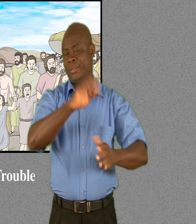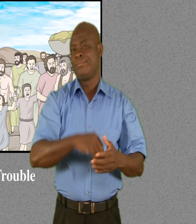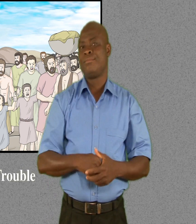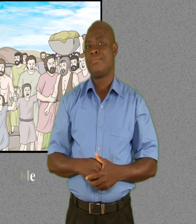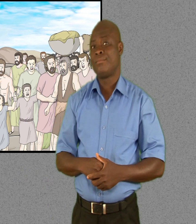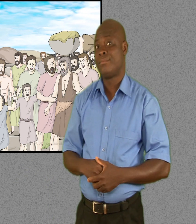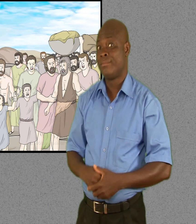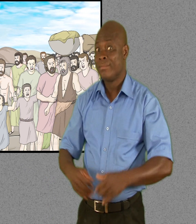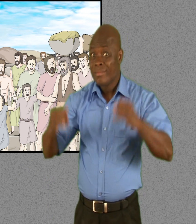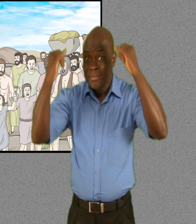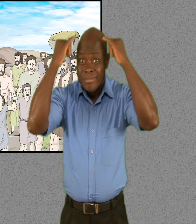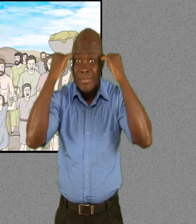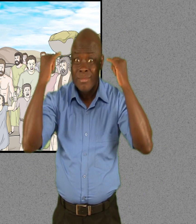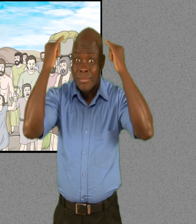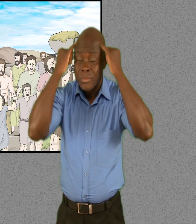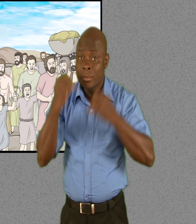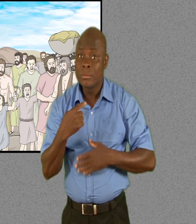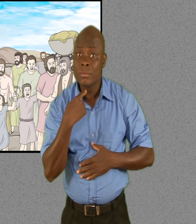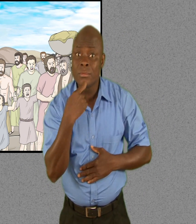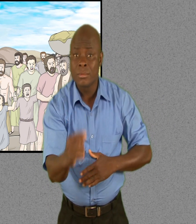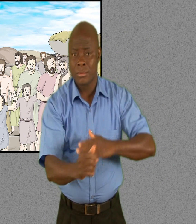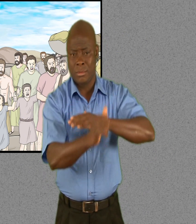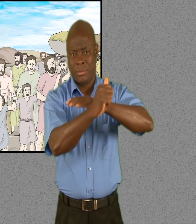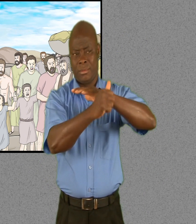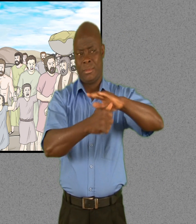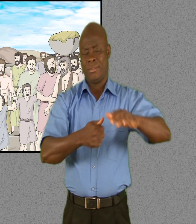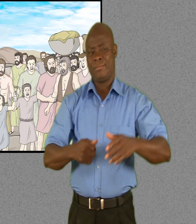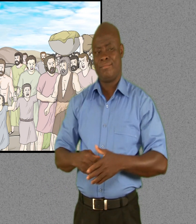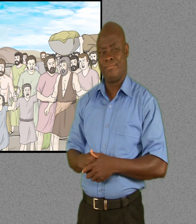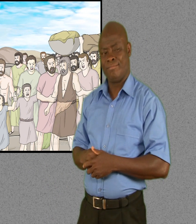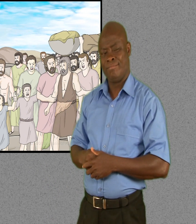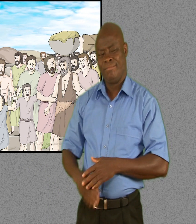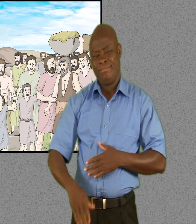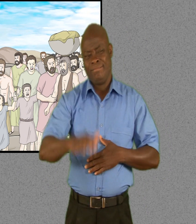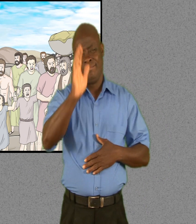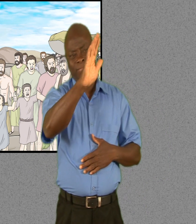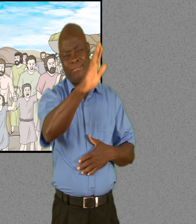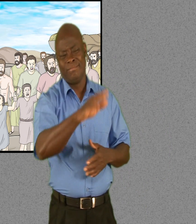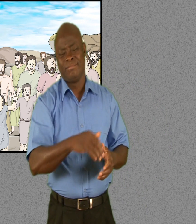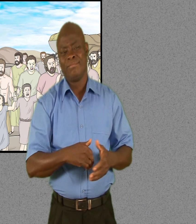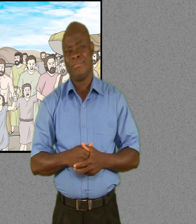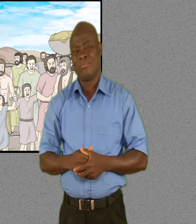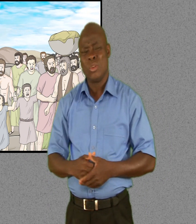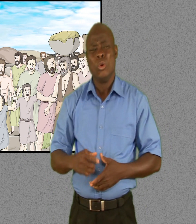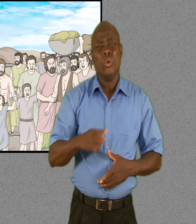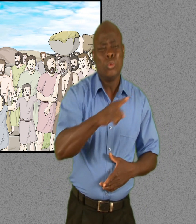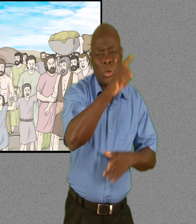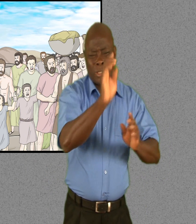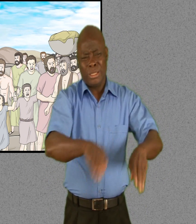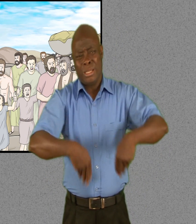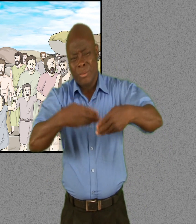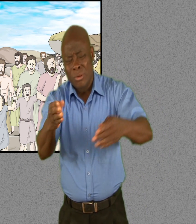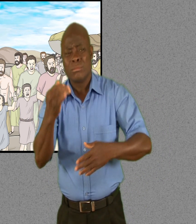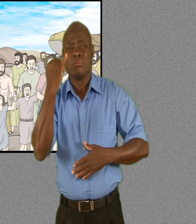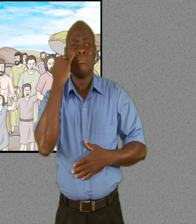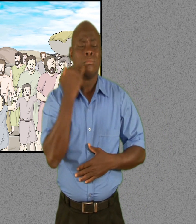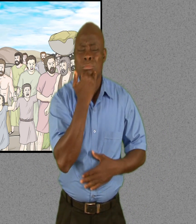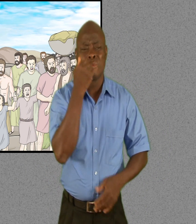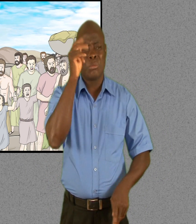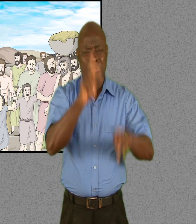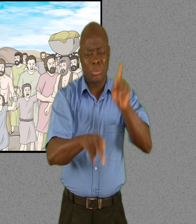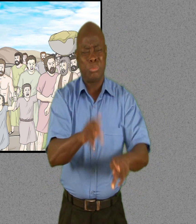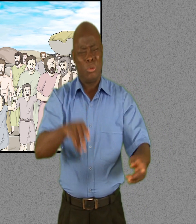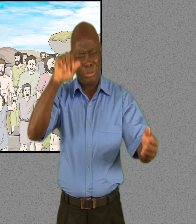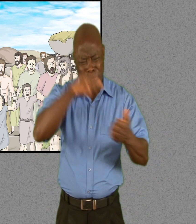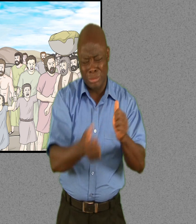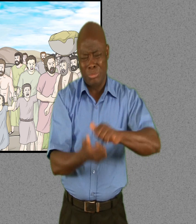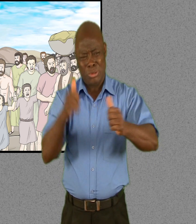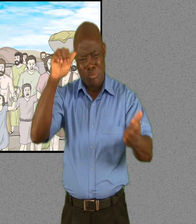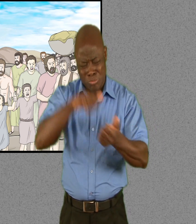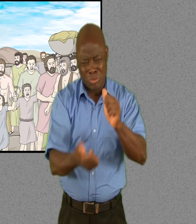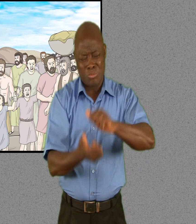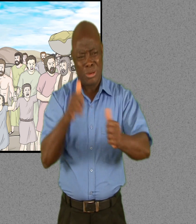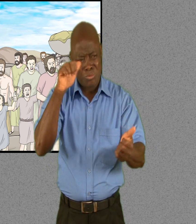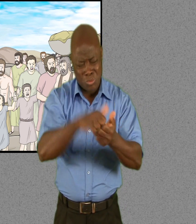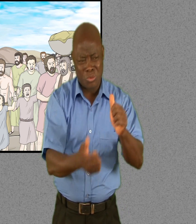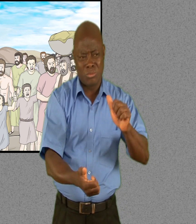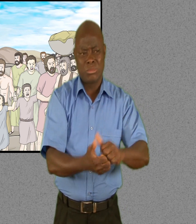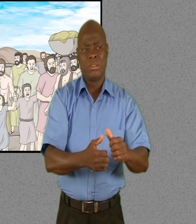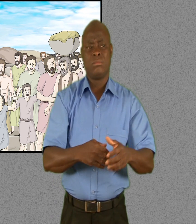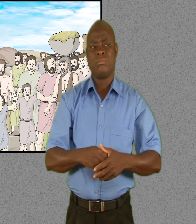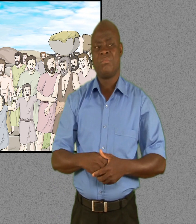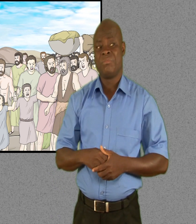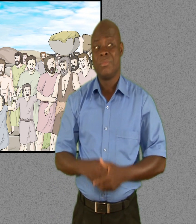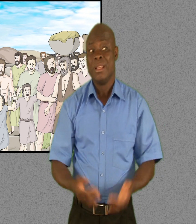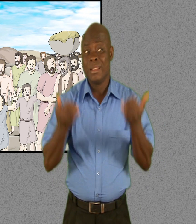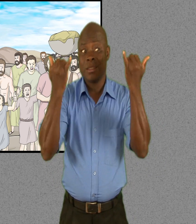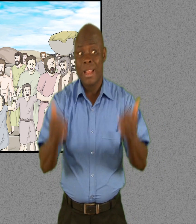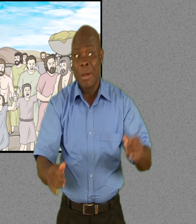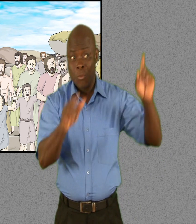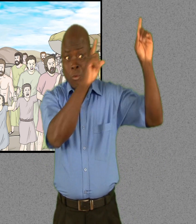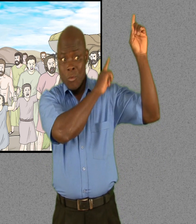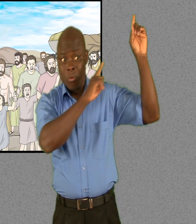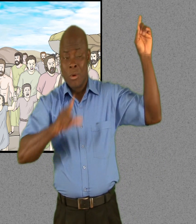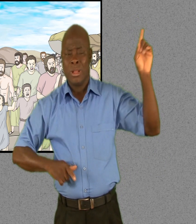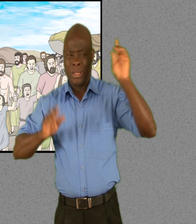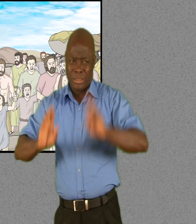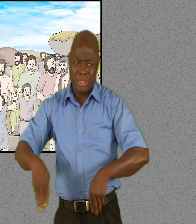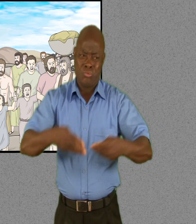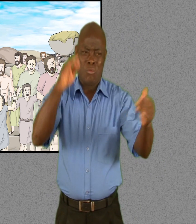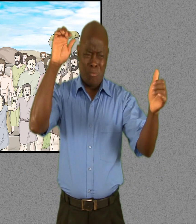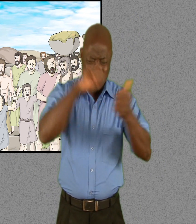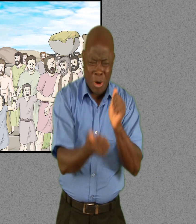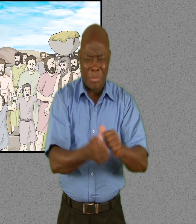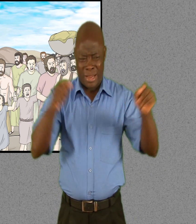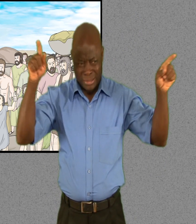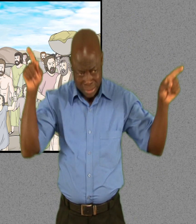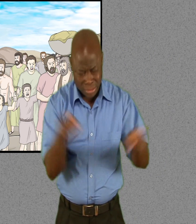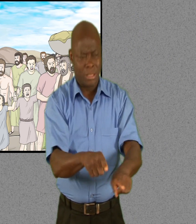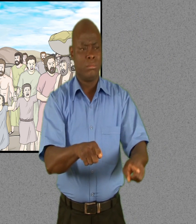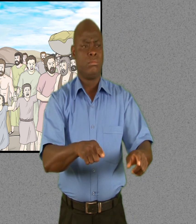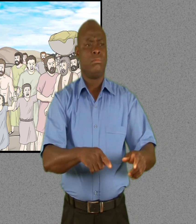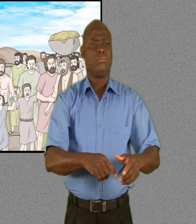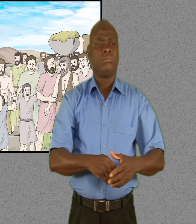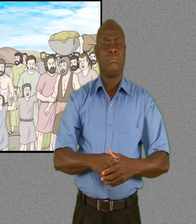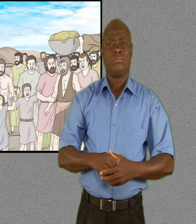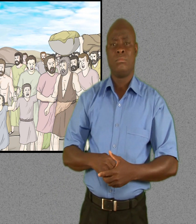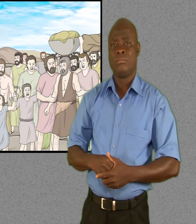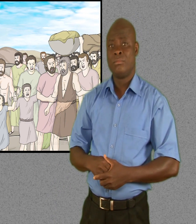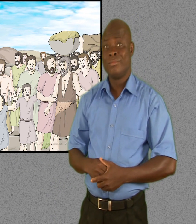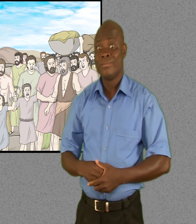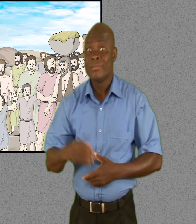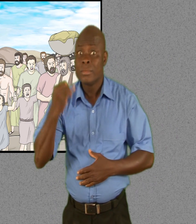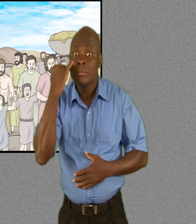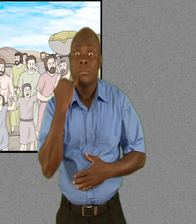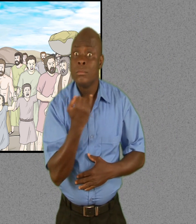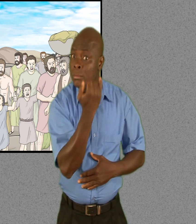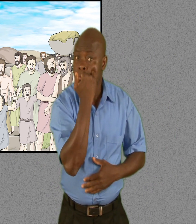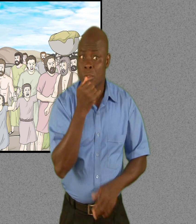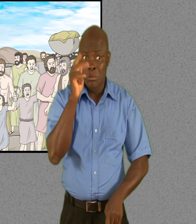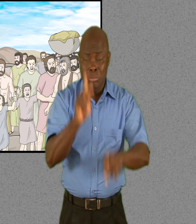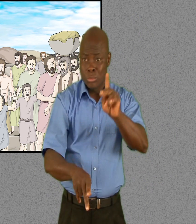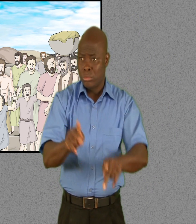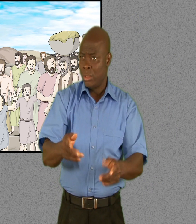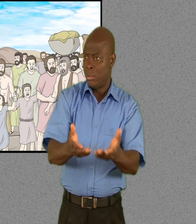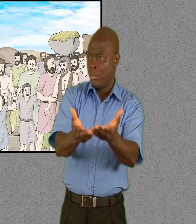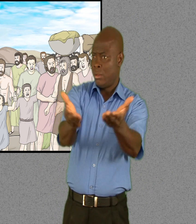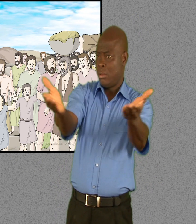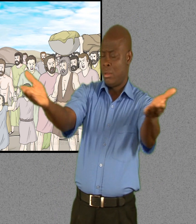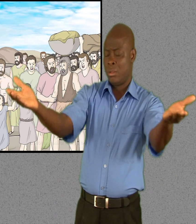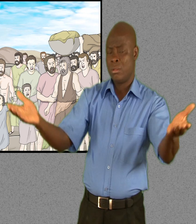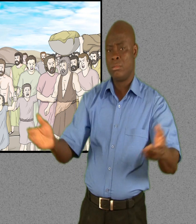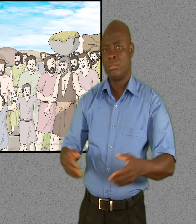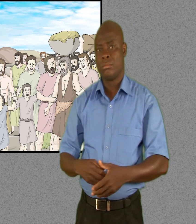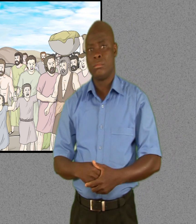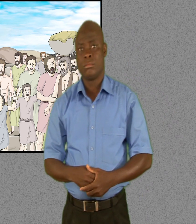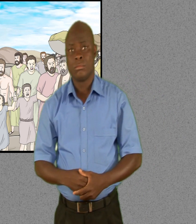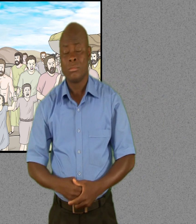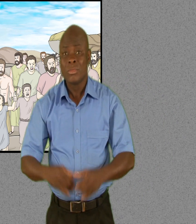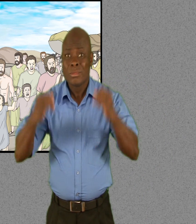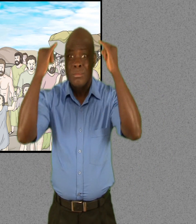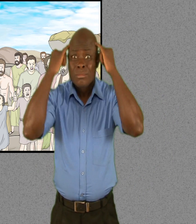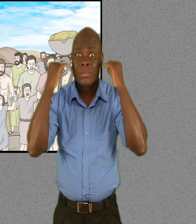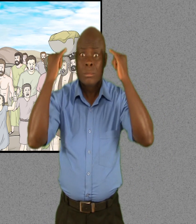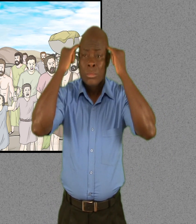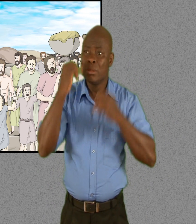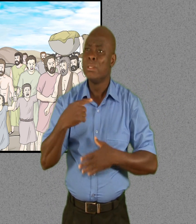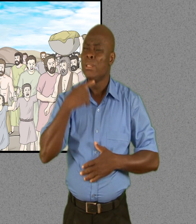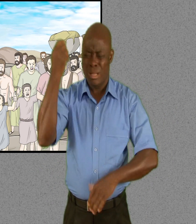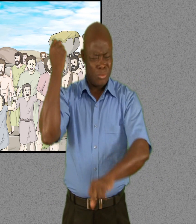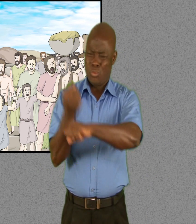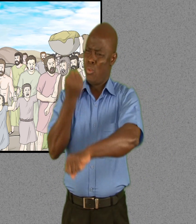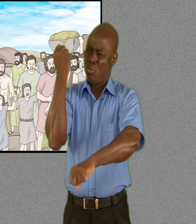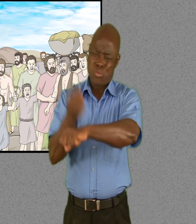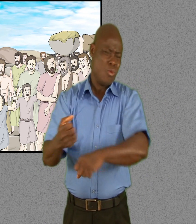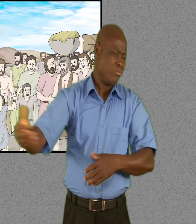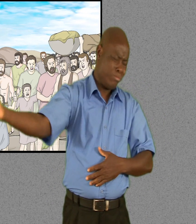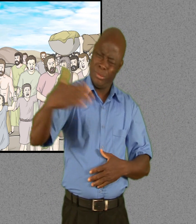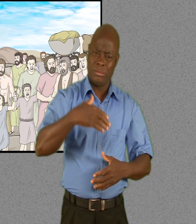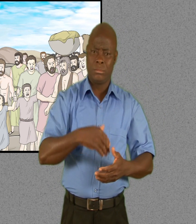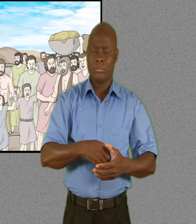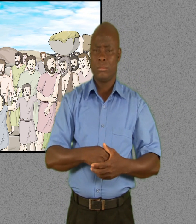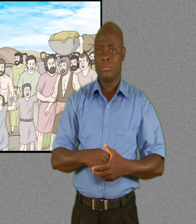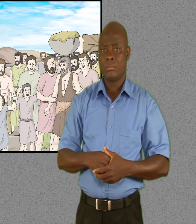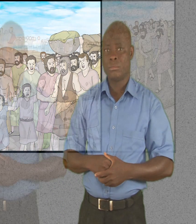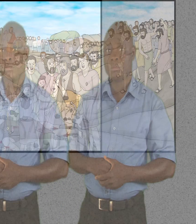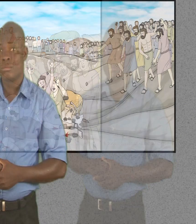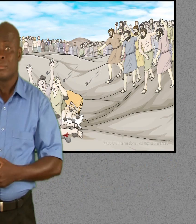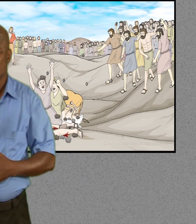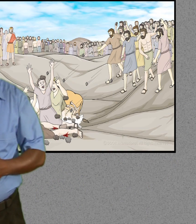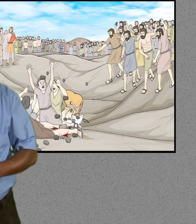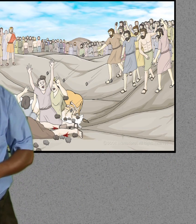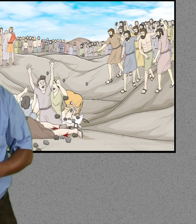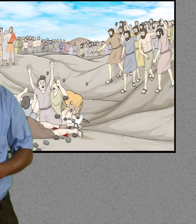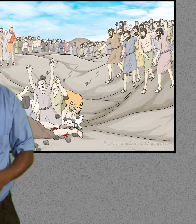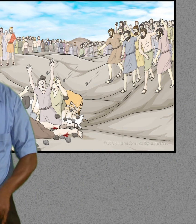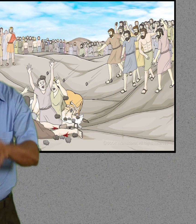“Why have you brought this trouble upon us?” said Joshua. “Today the LORD will bring trouble upon you!”